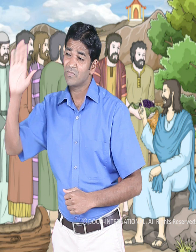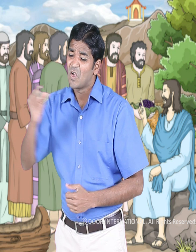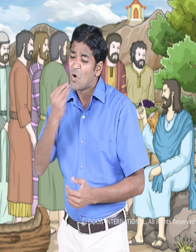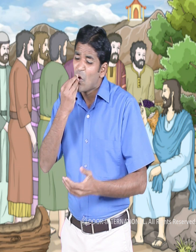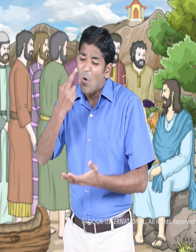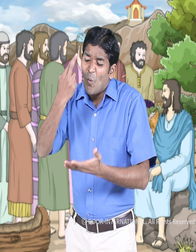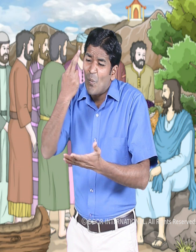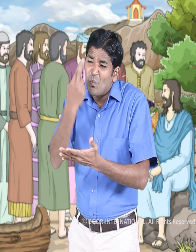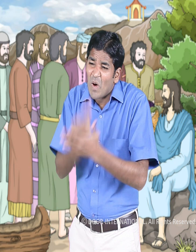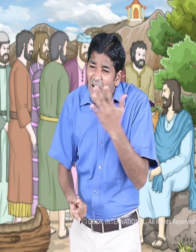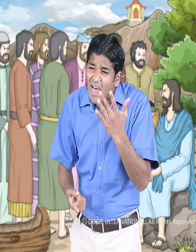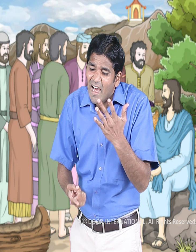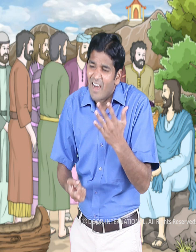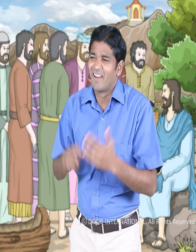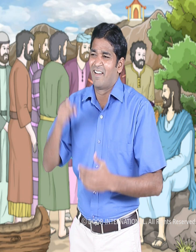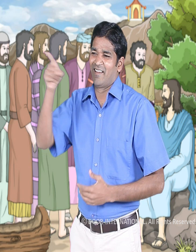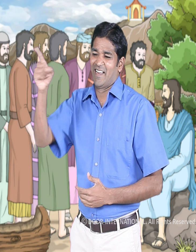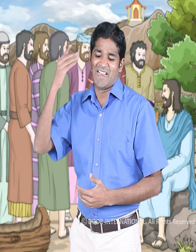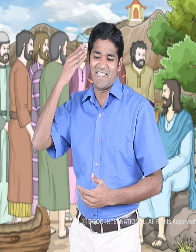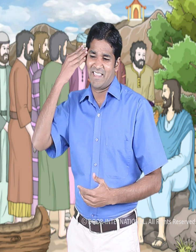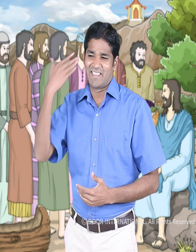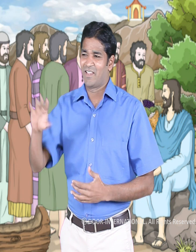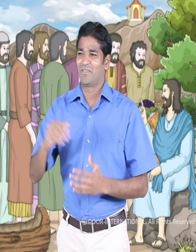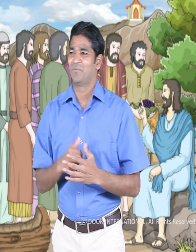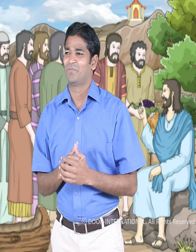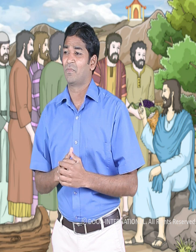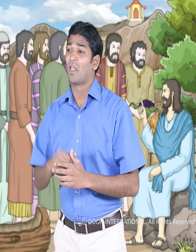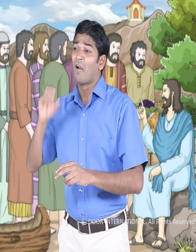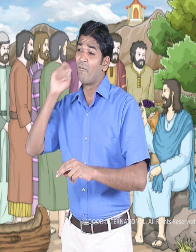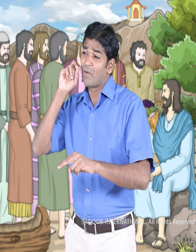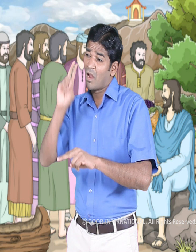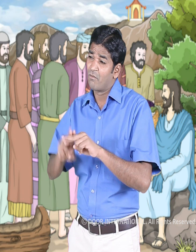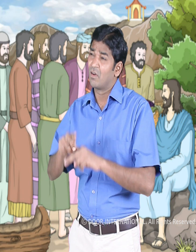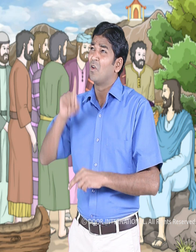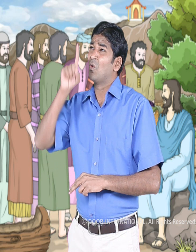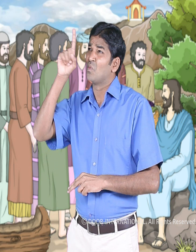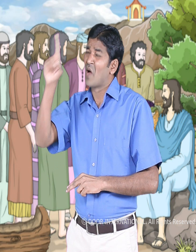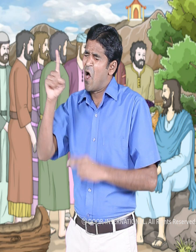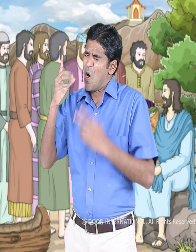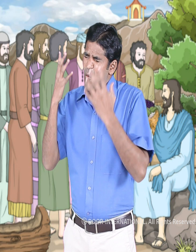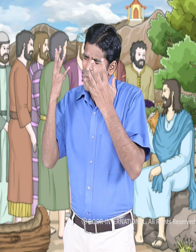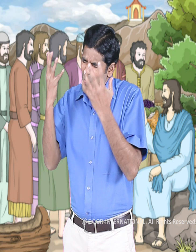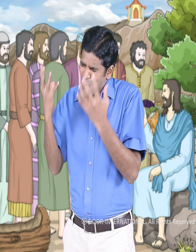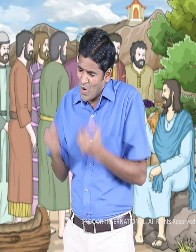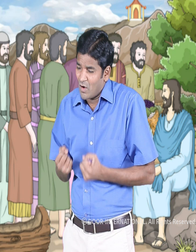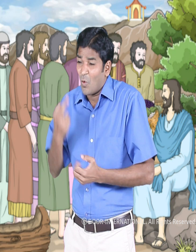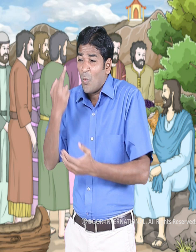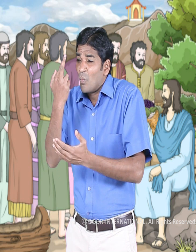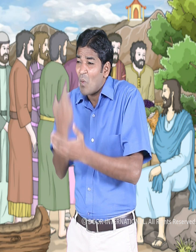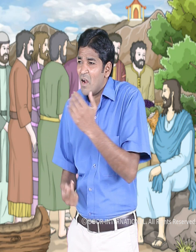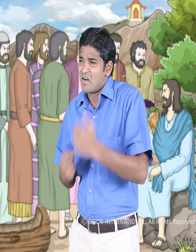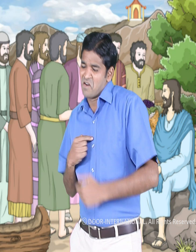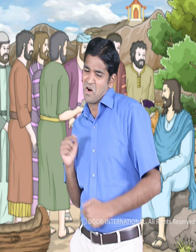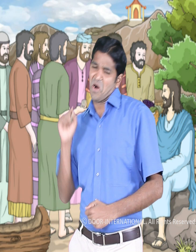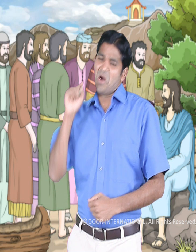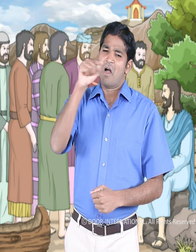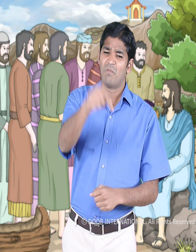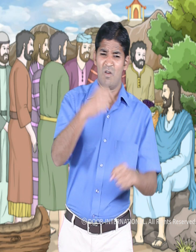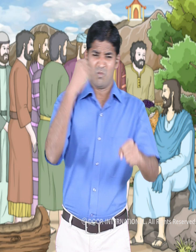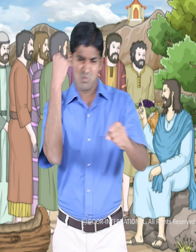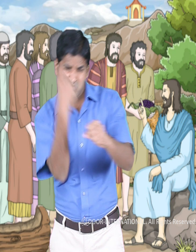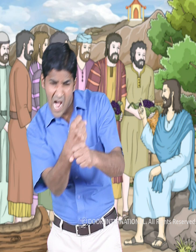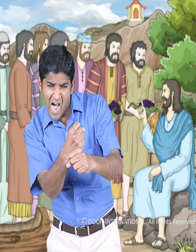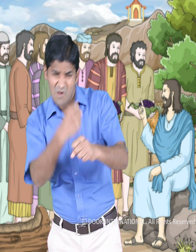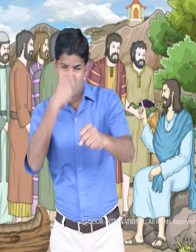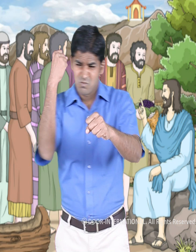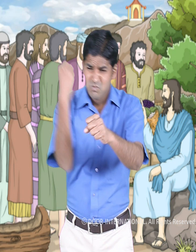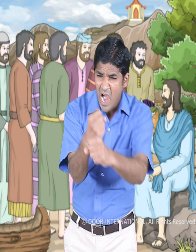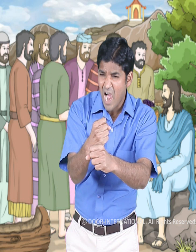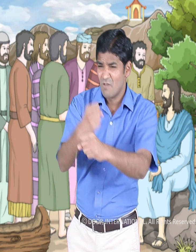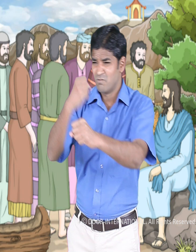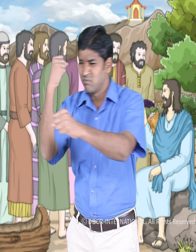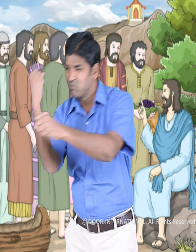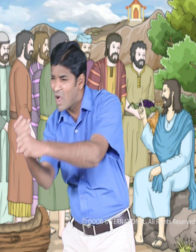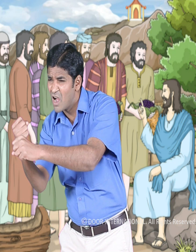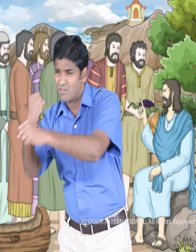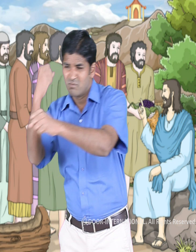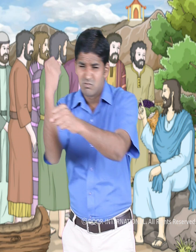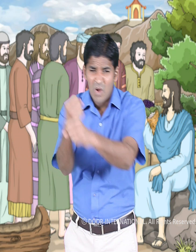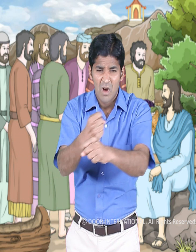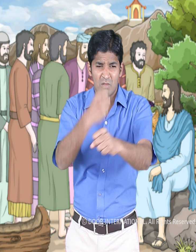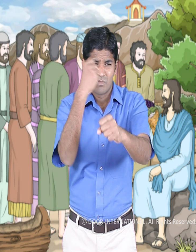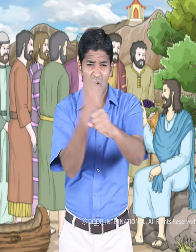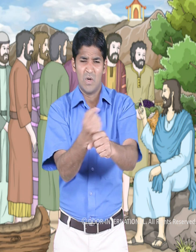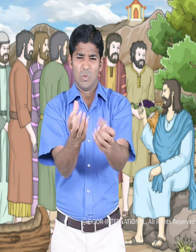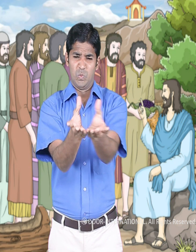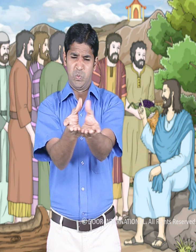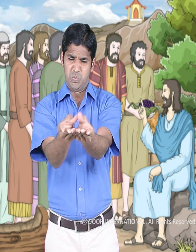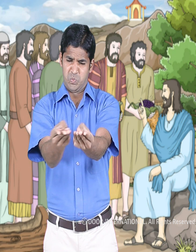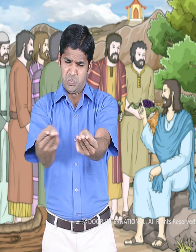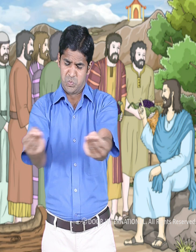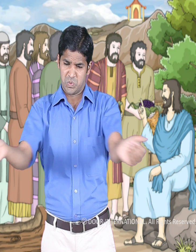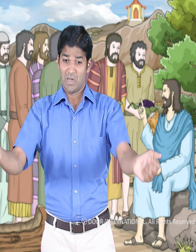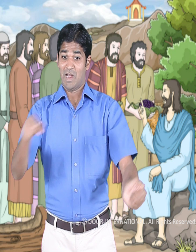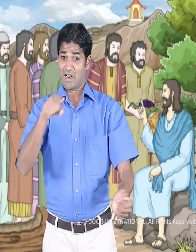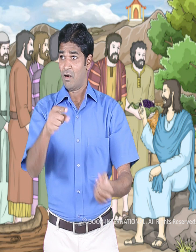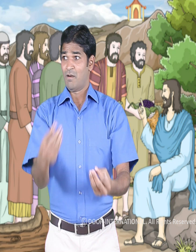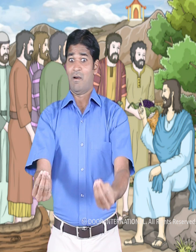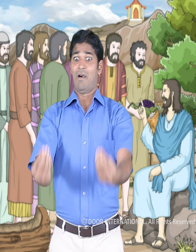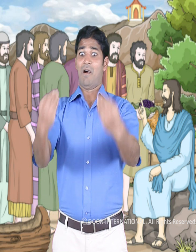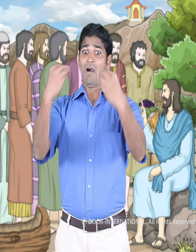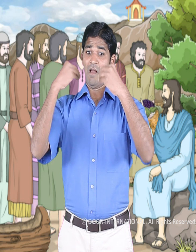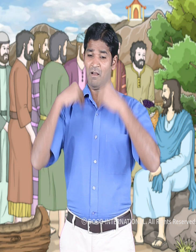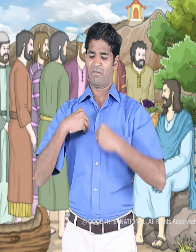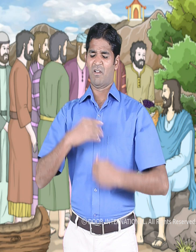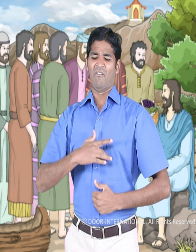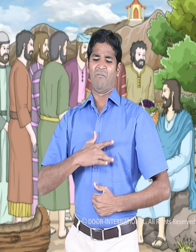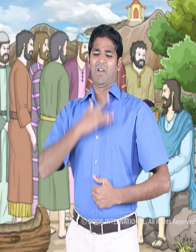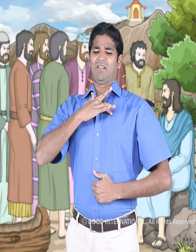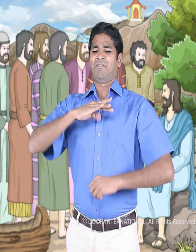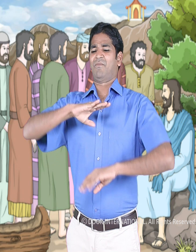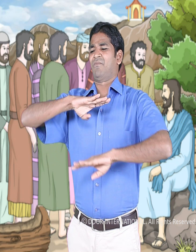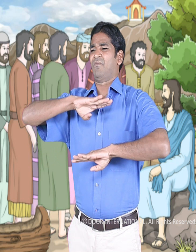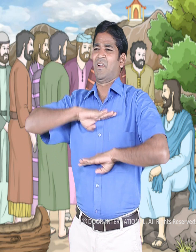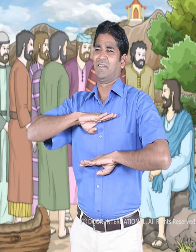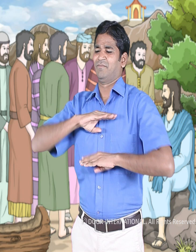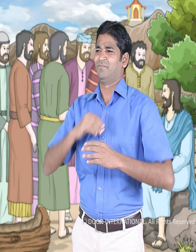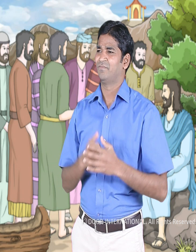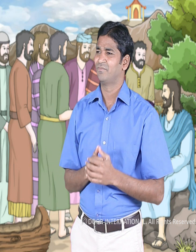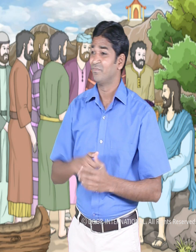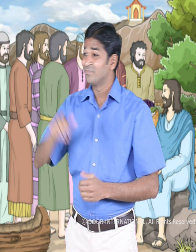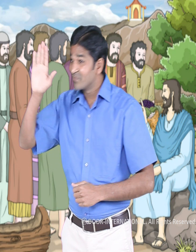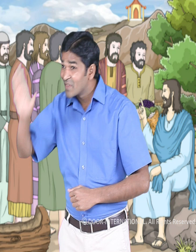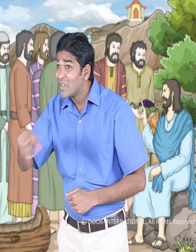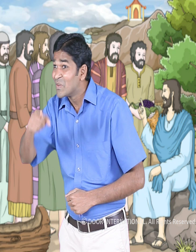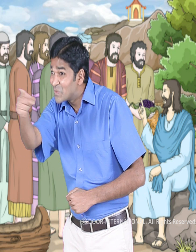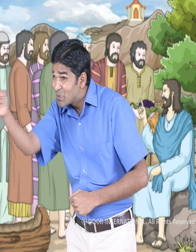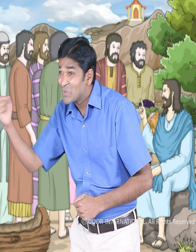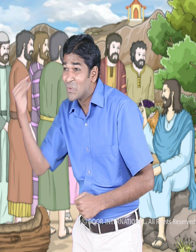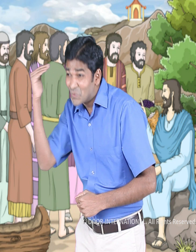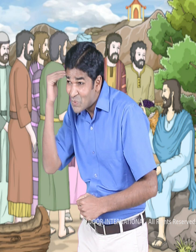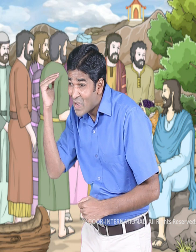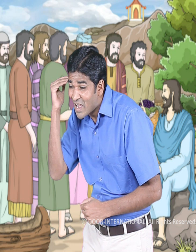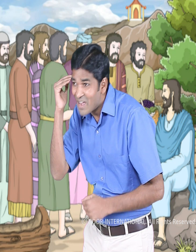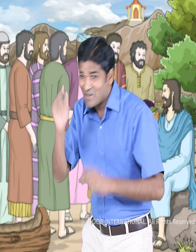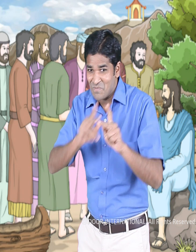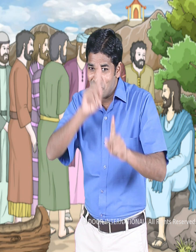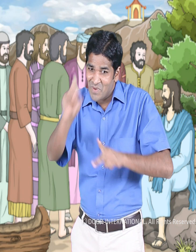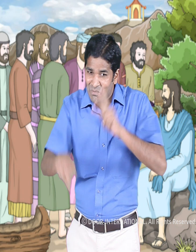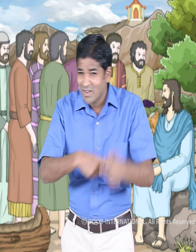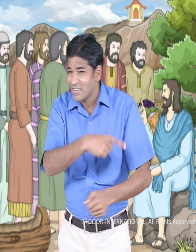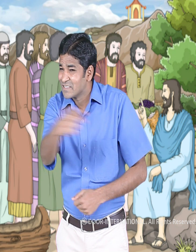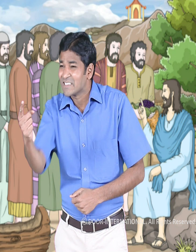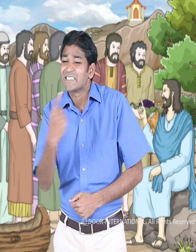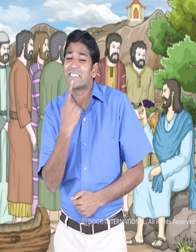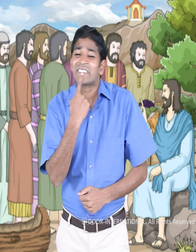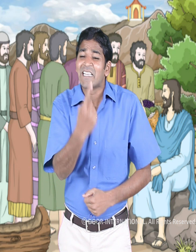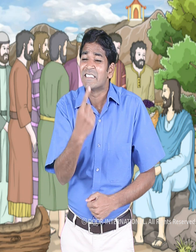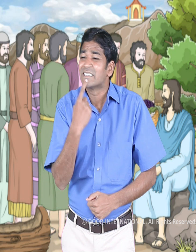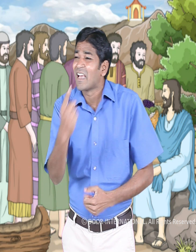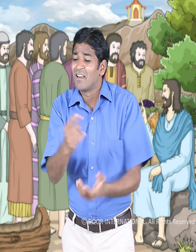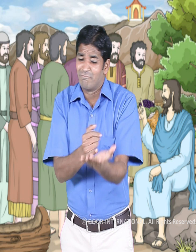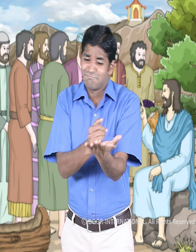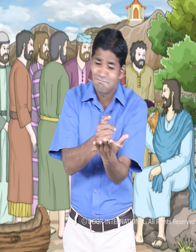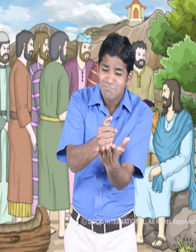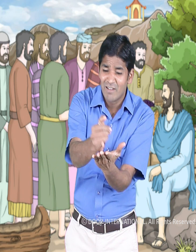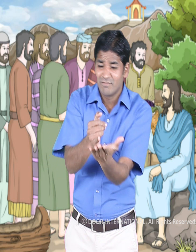So the disciples asked one another, “Could someone have brought Him food?”